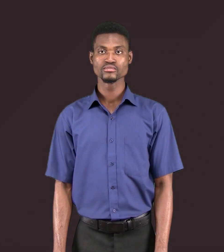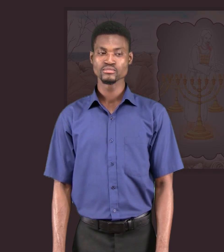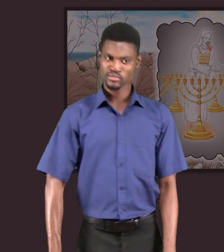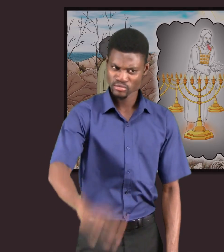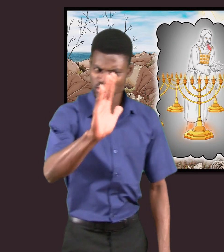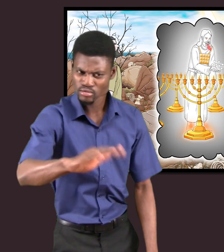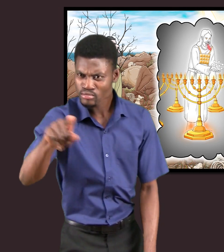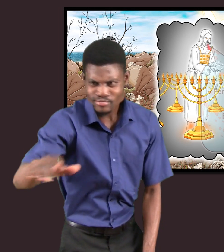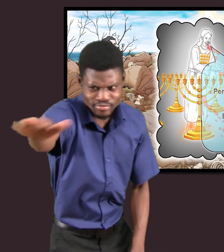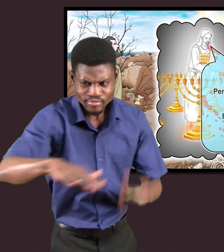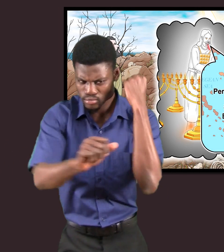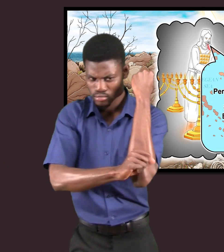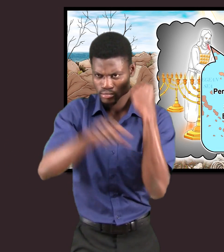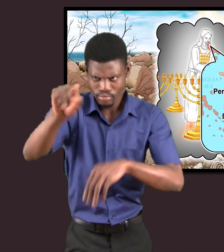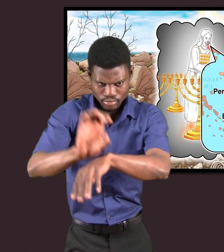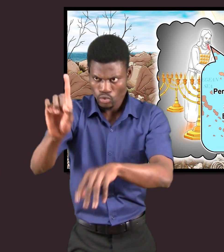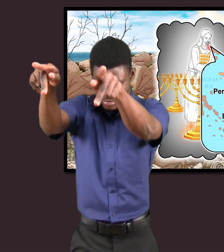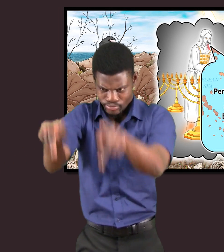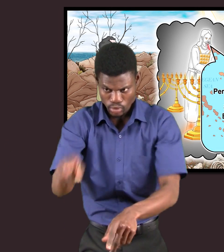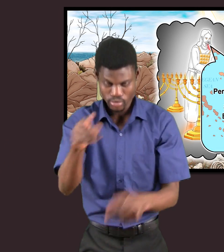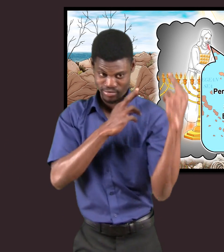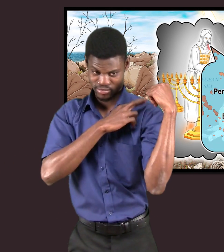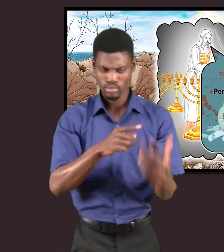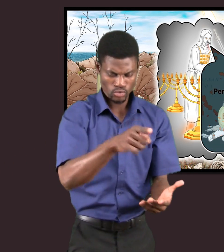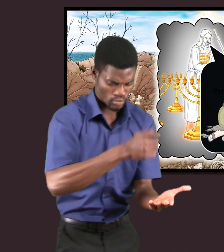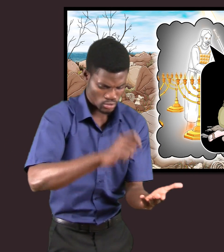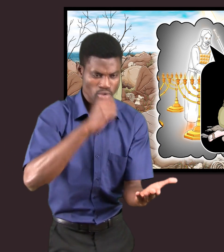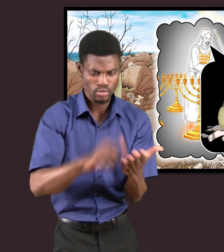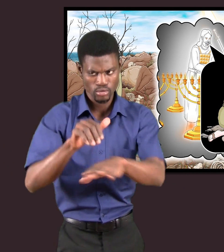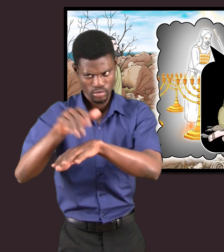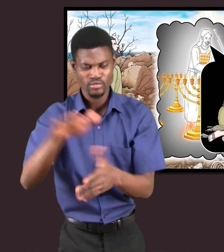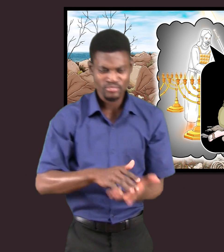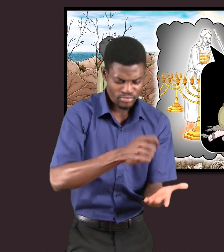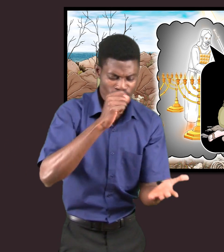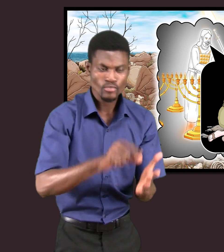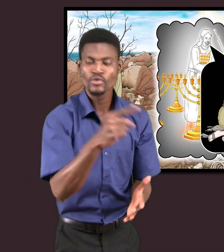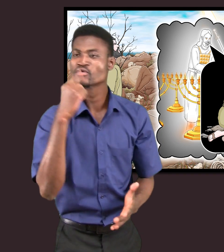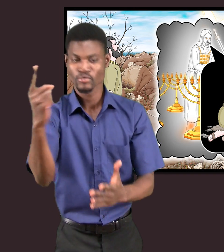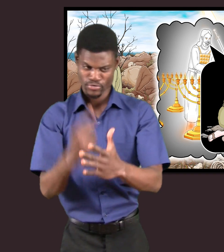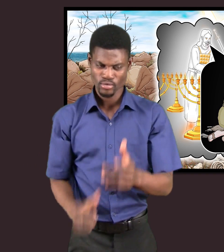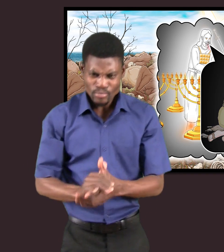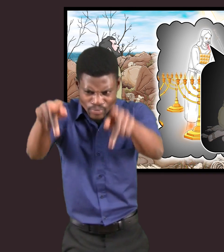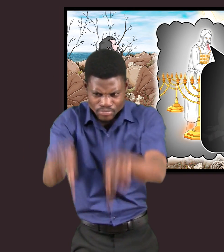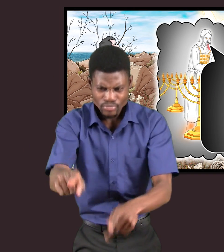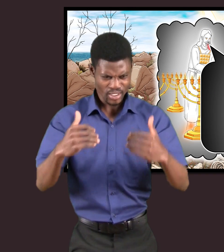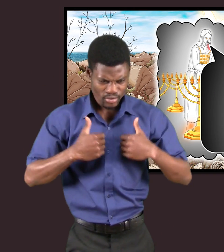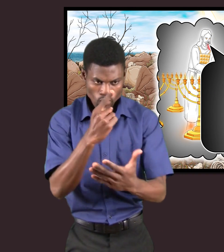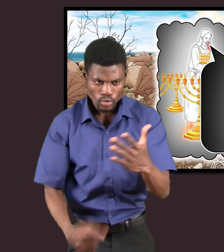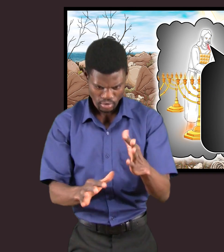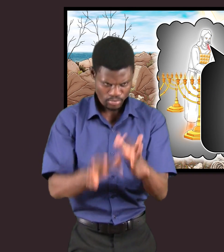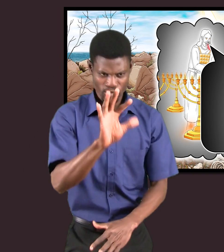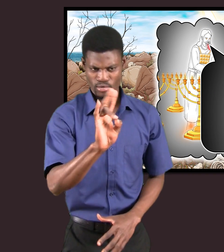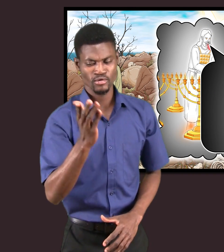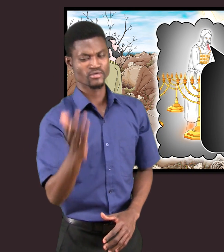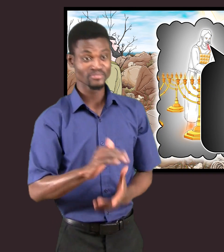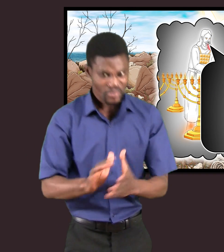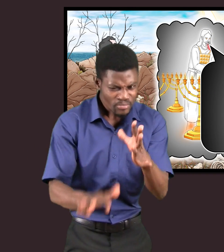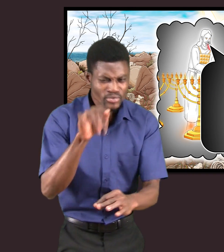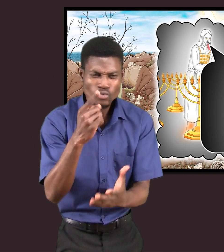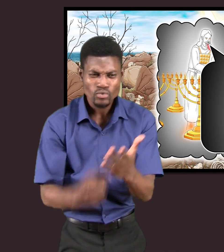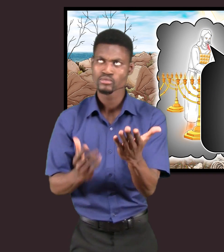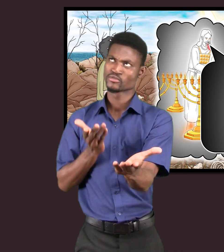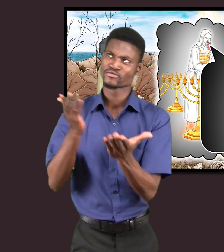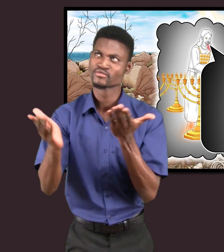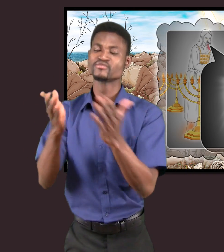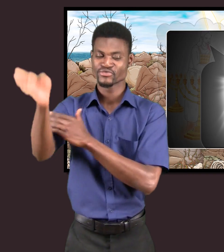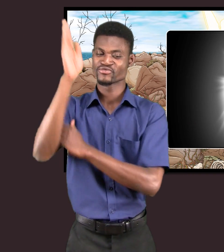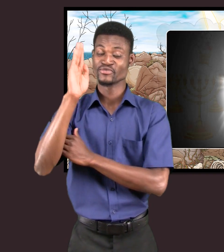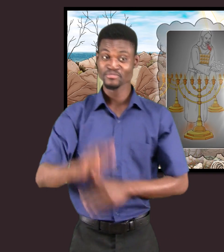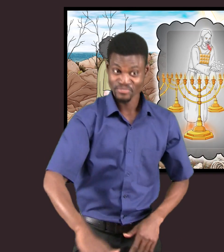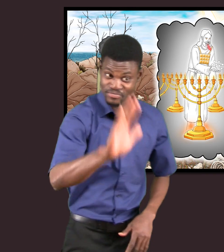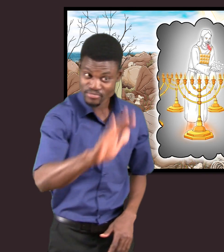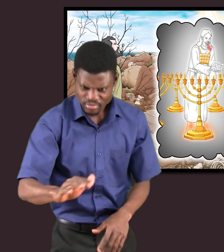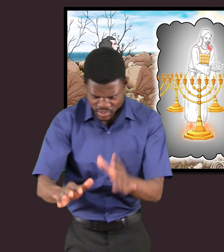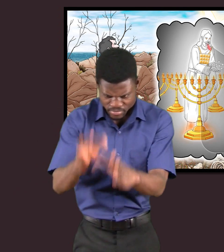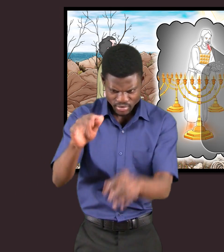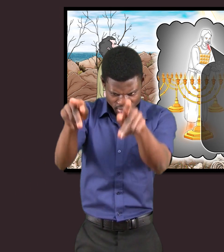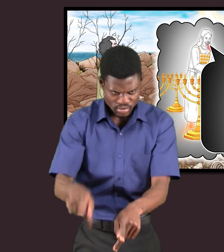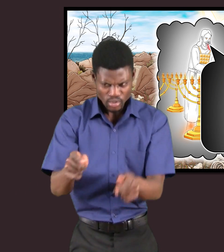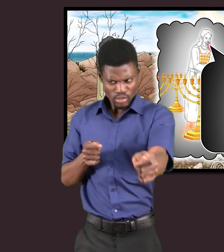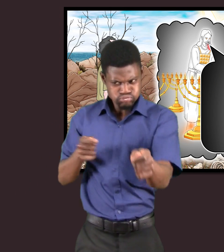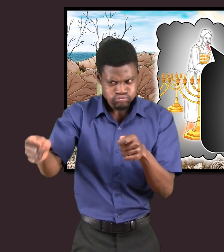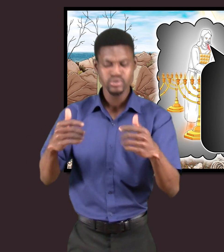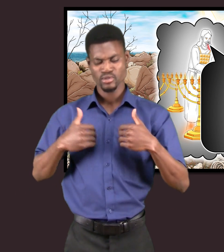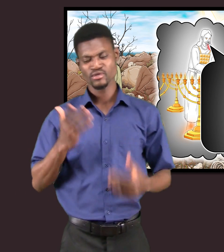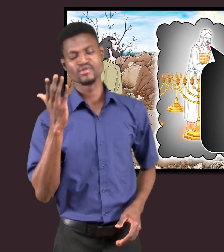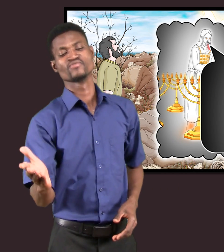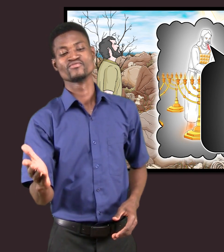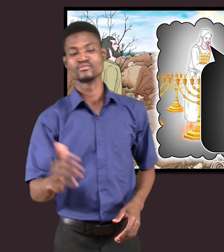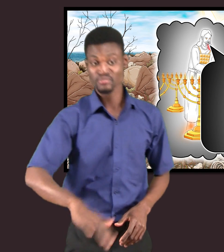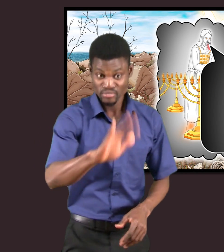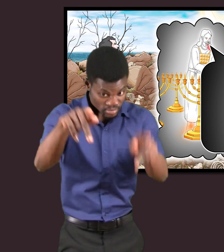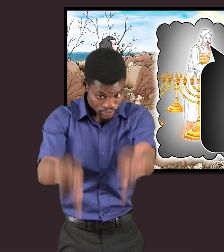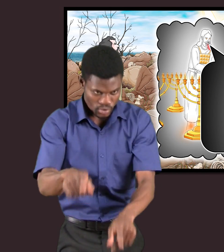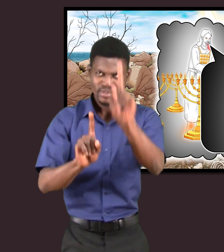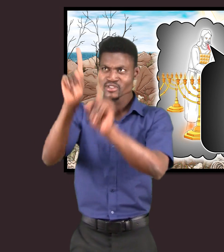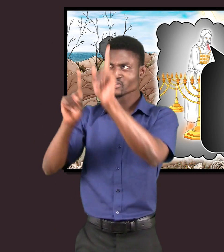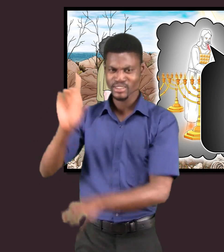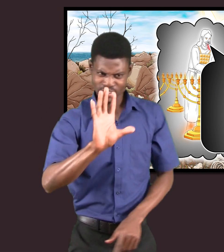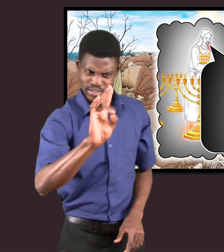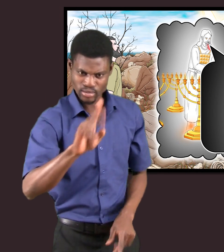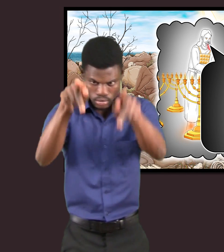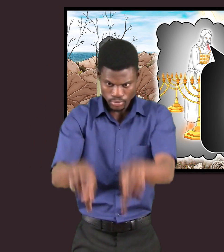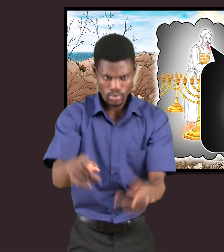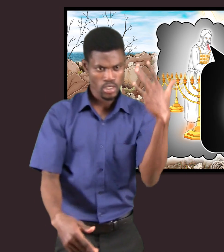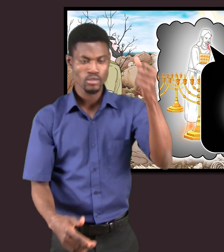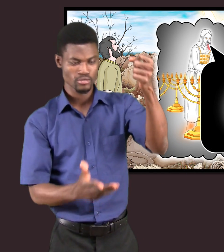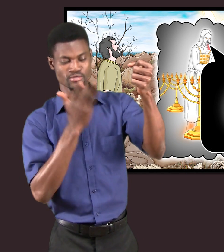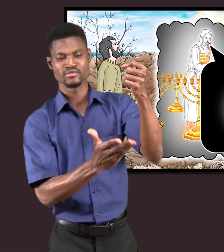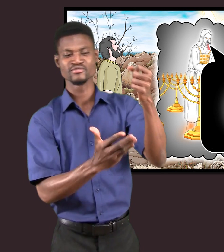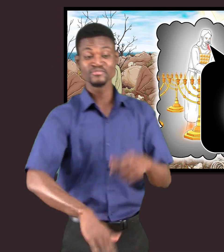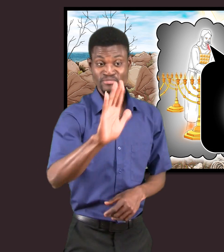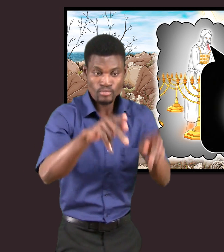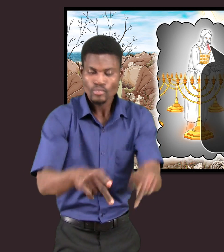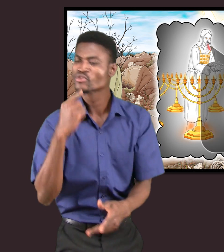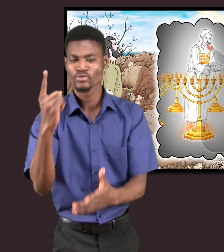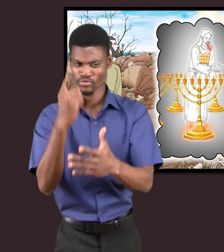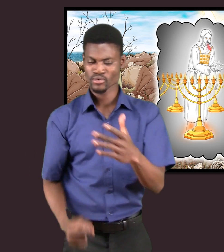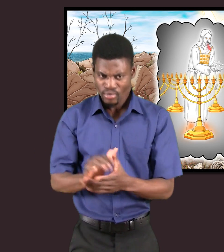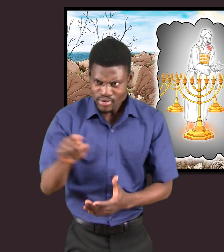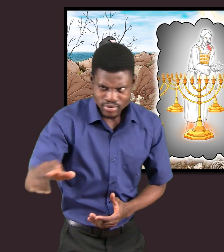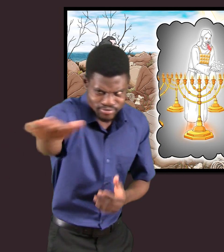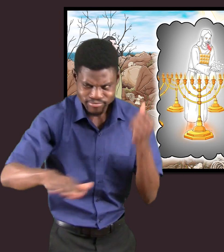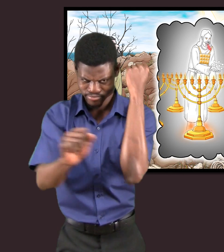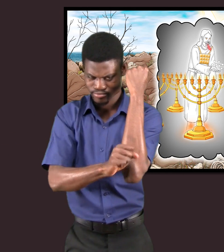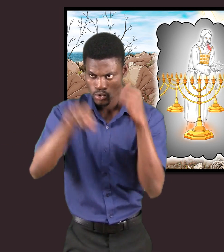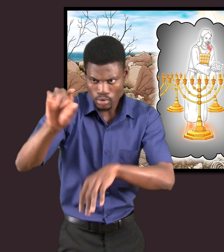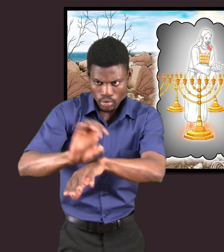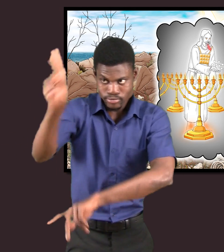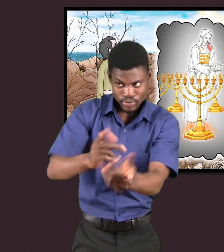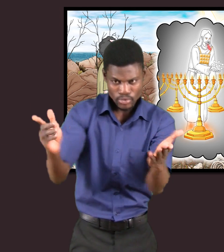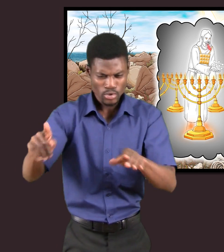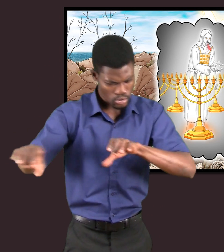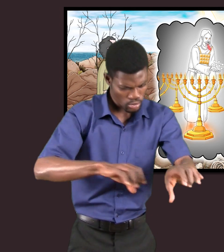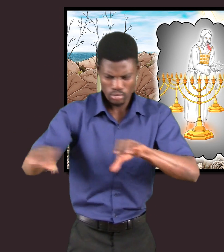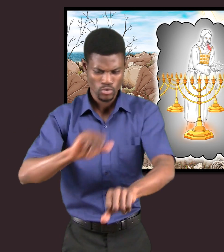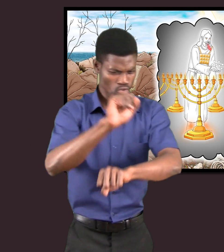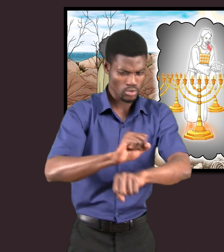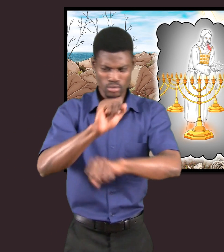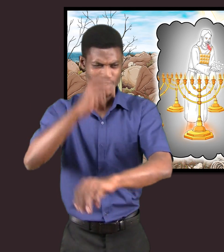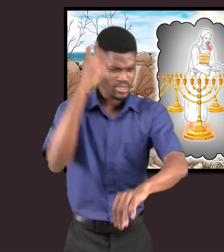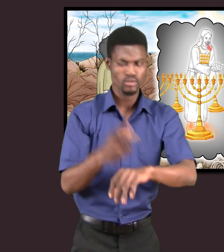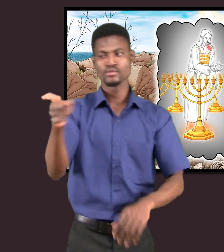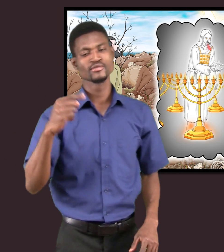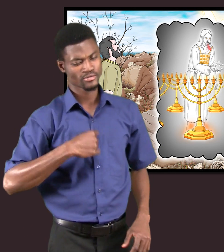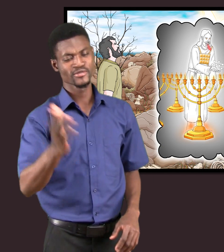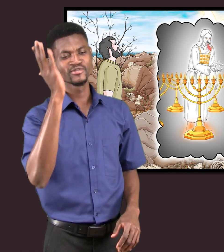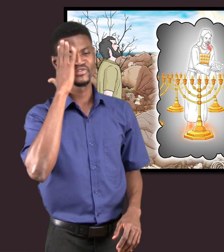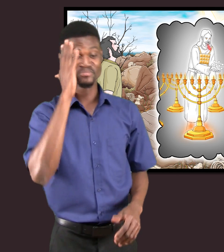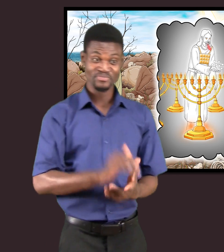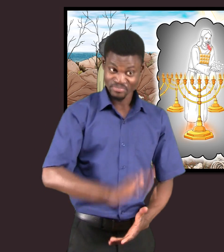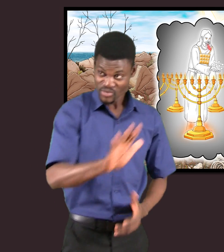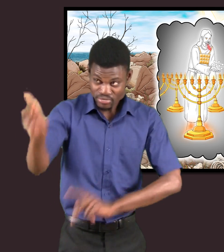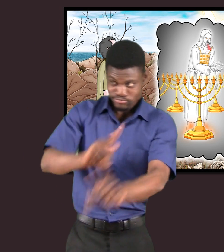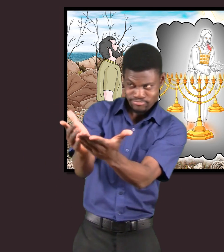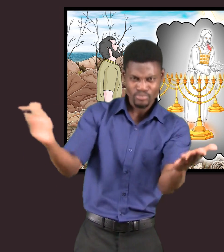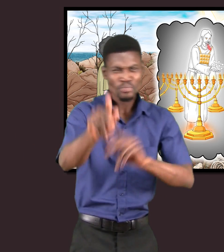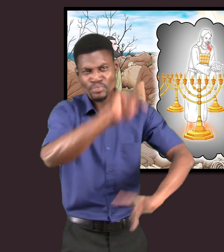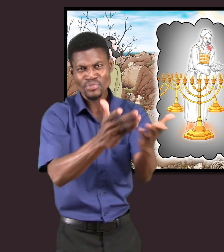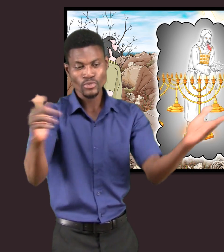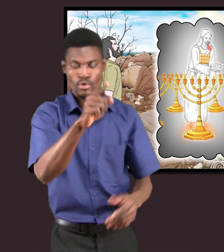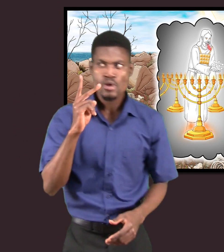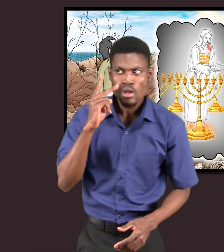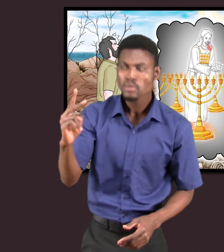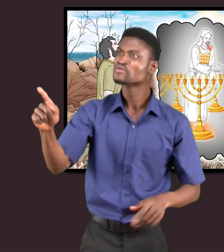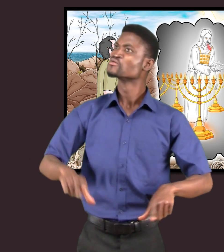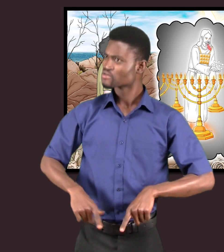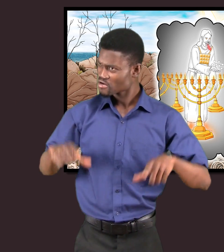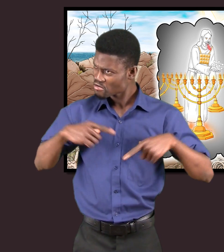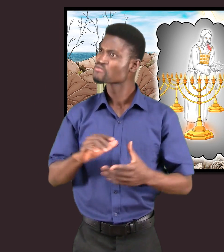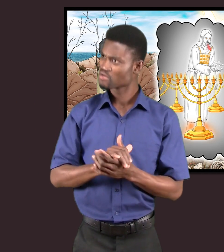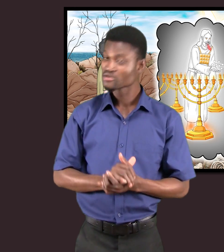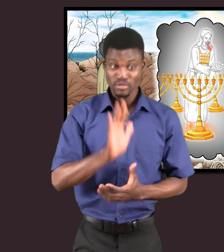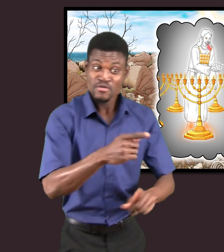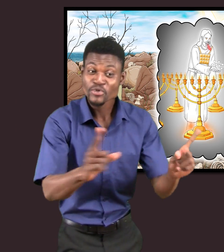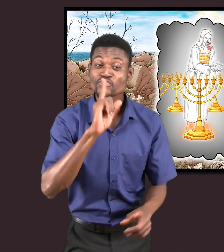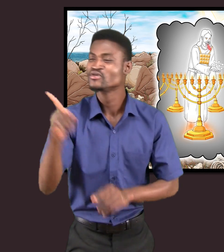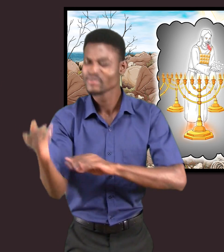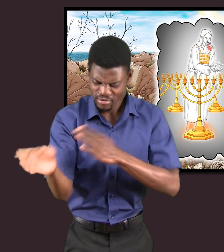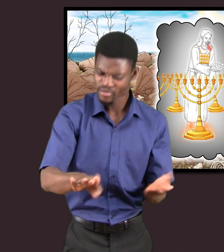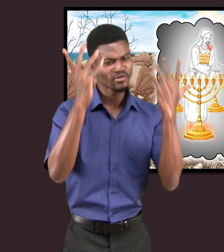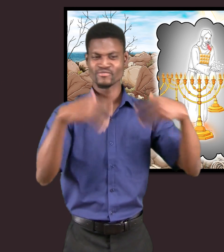“To the angel of the church in Sardis write: These are the words of the One who holds the seven Spirits of God and the seven stars. I know your deeds; you have a reputation for being alive, yet you are dead.